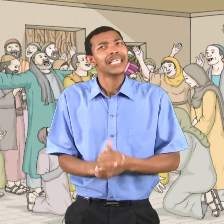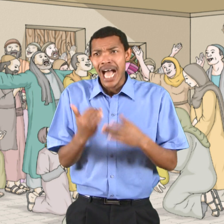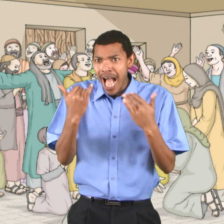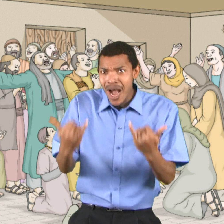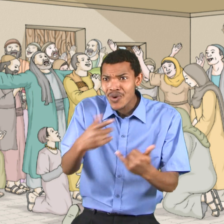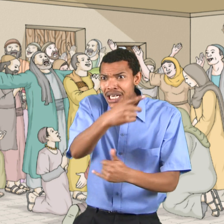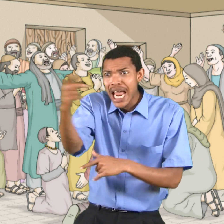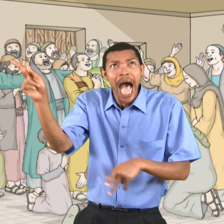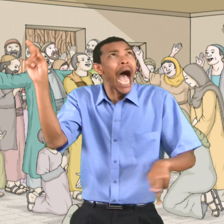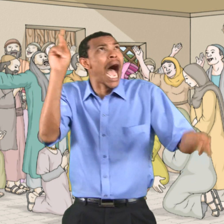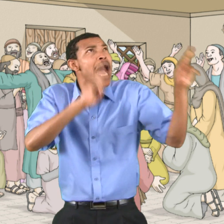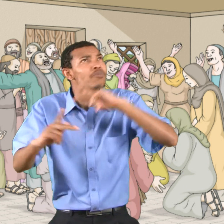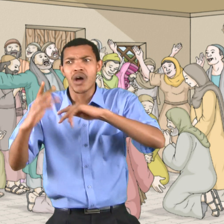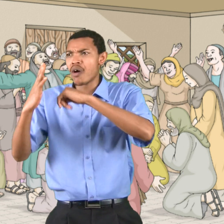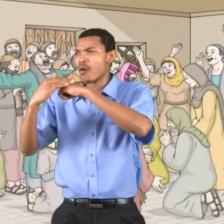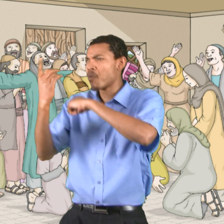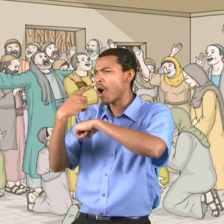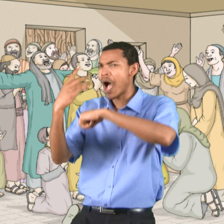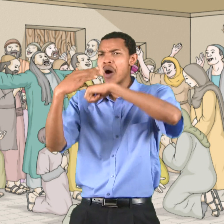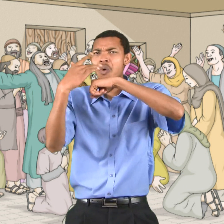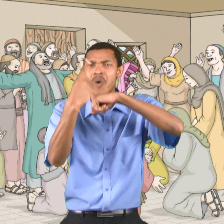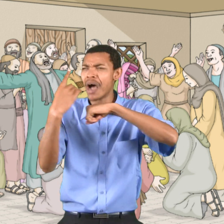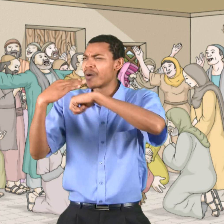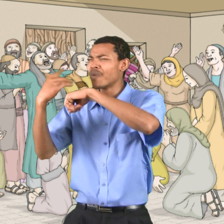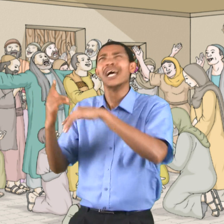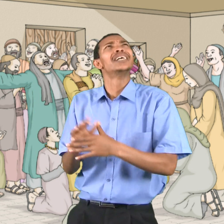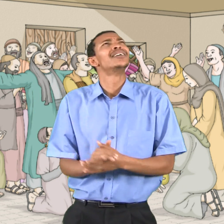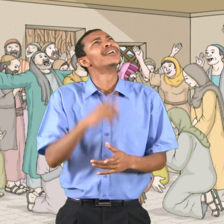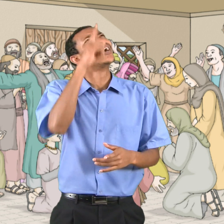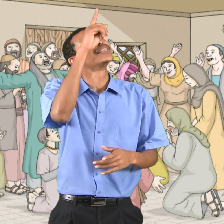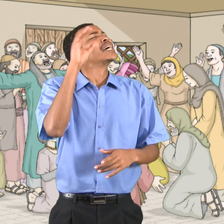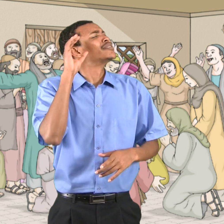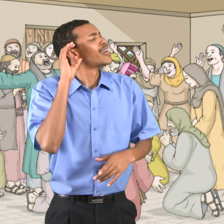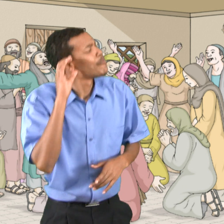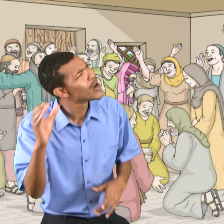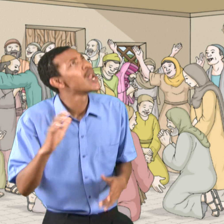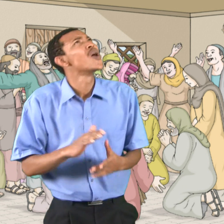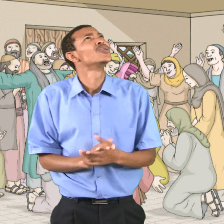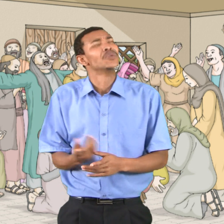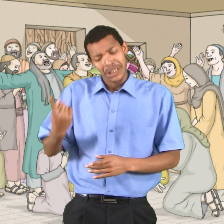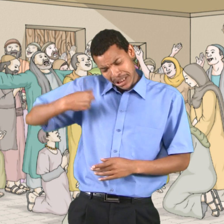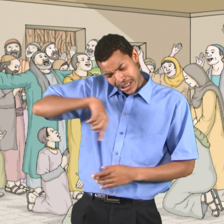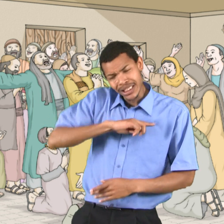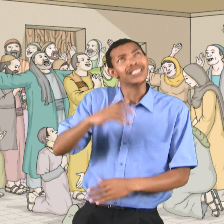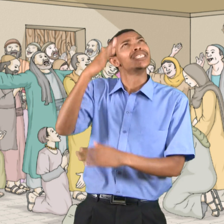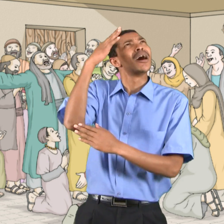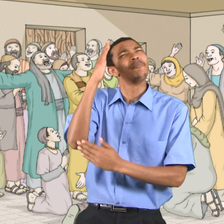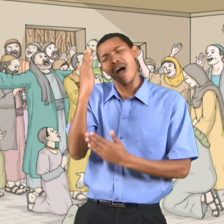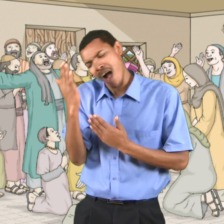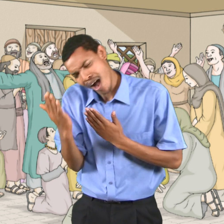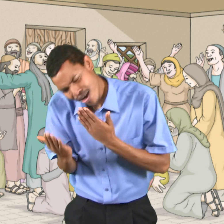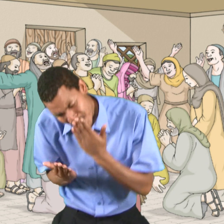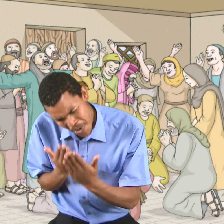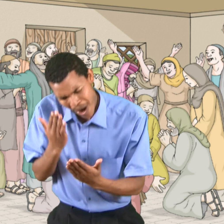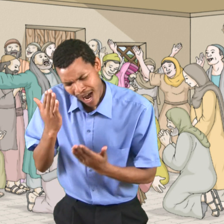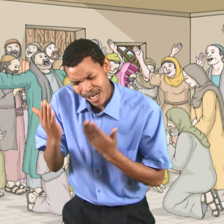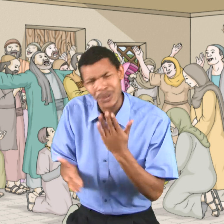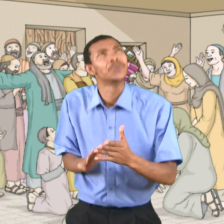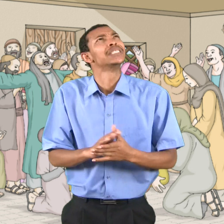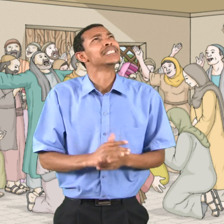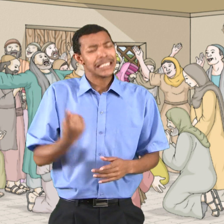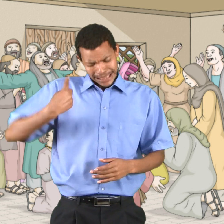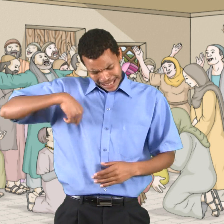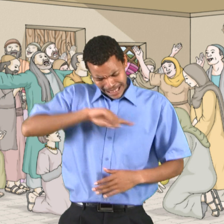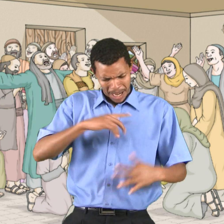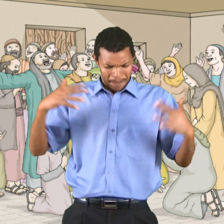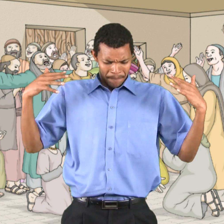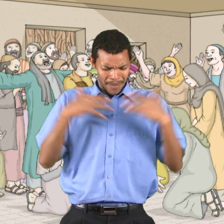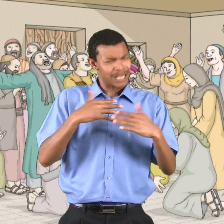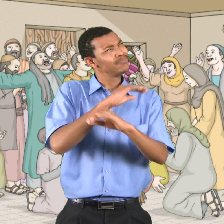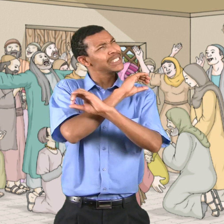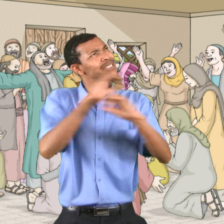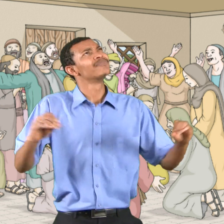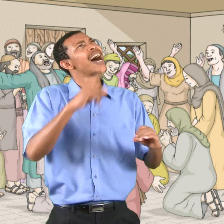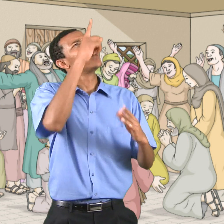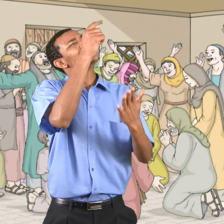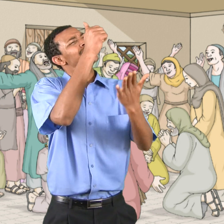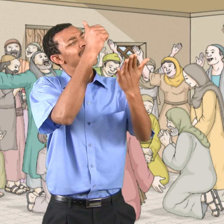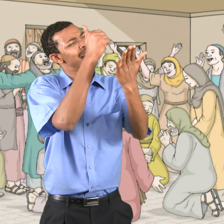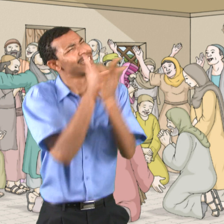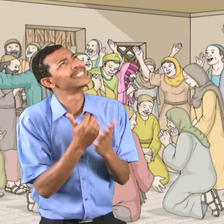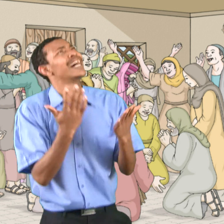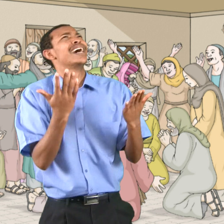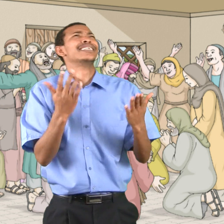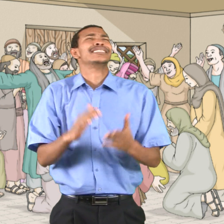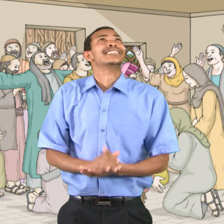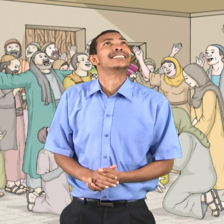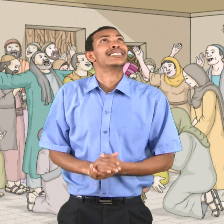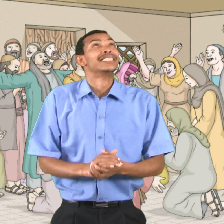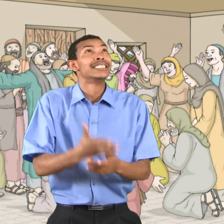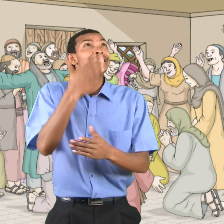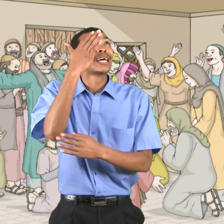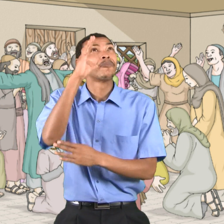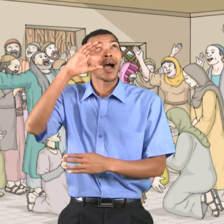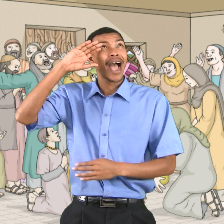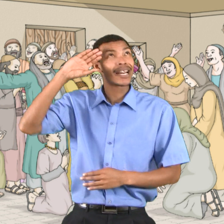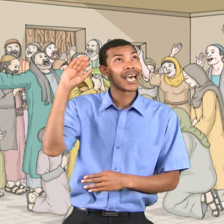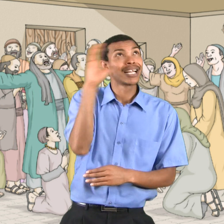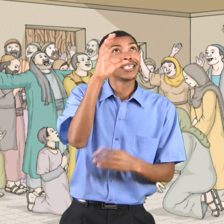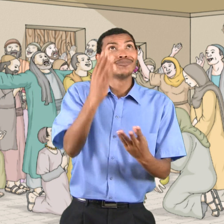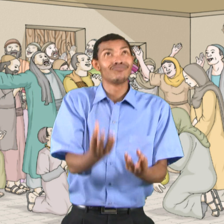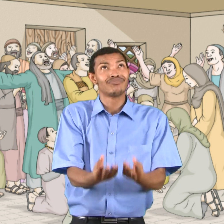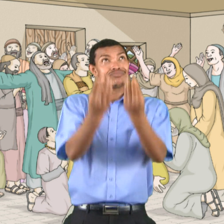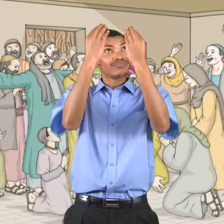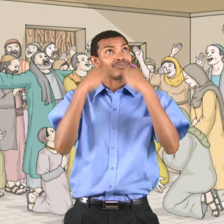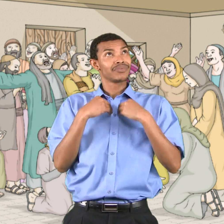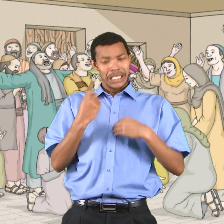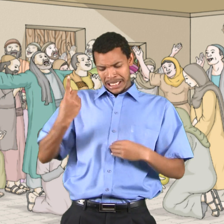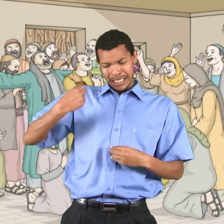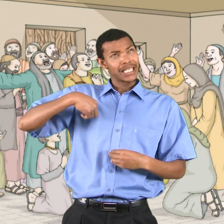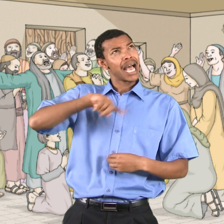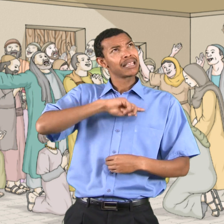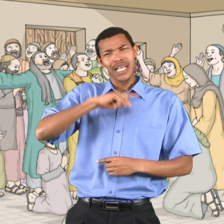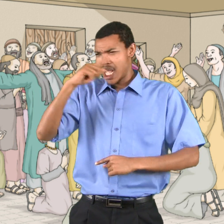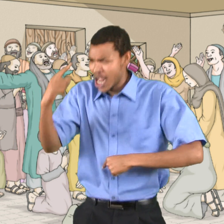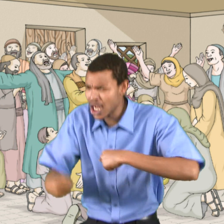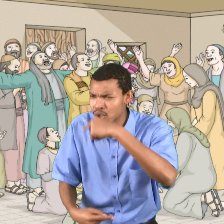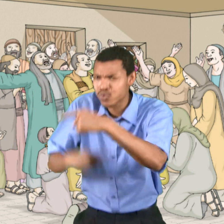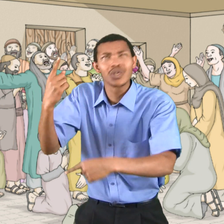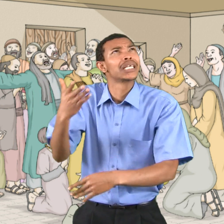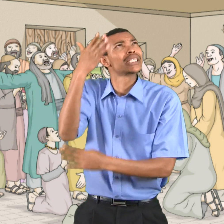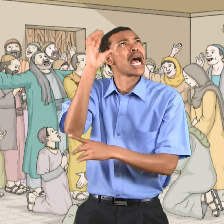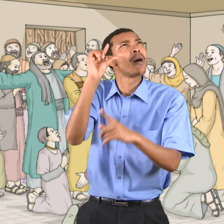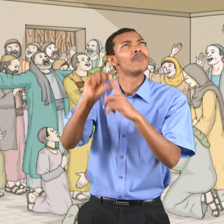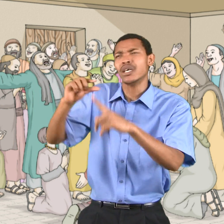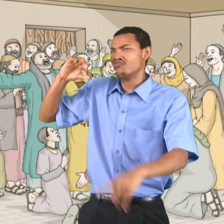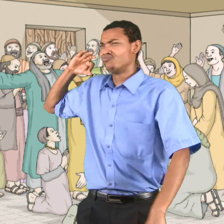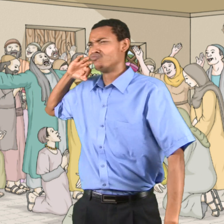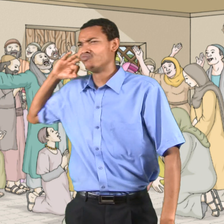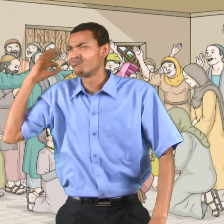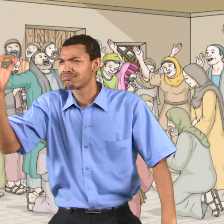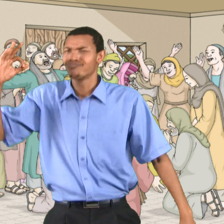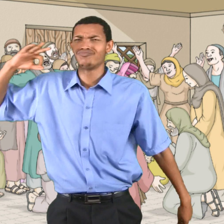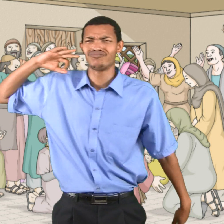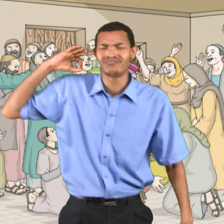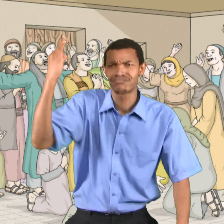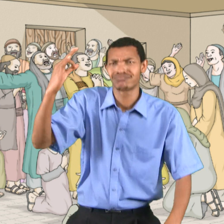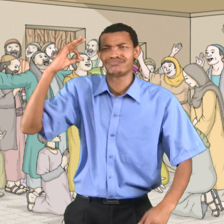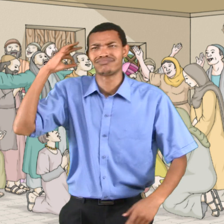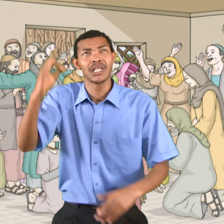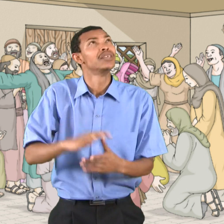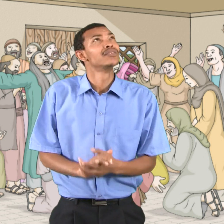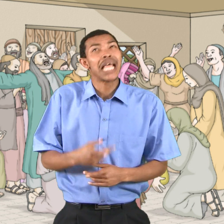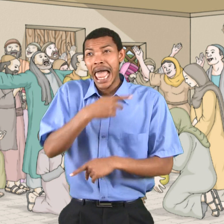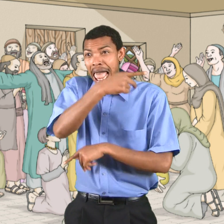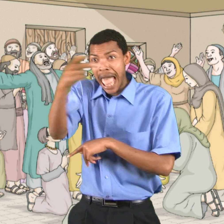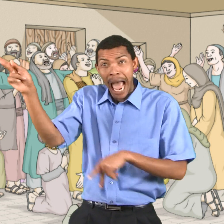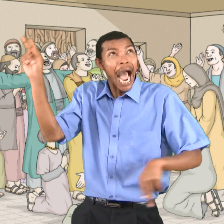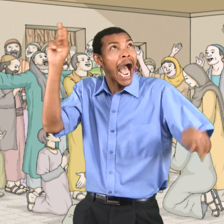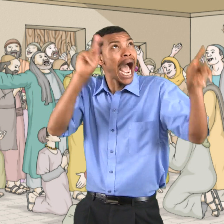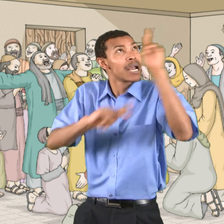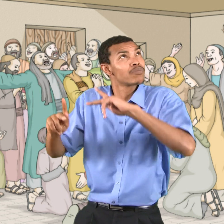They carried out what Your hand and will had decided beforehand would happen.